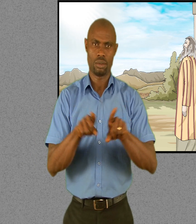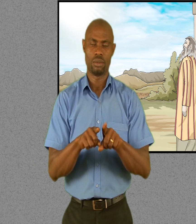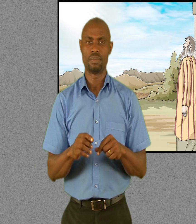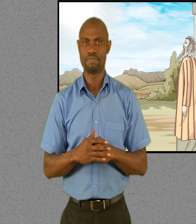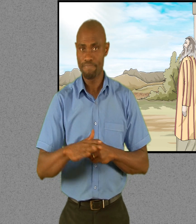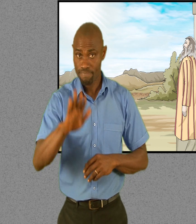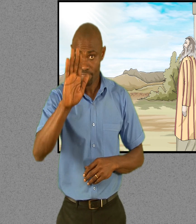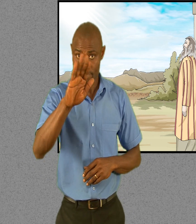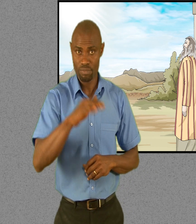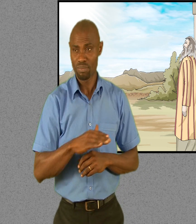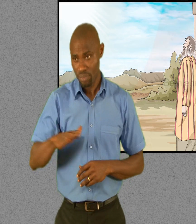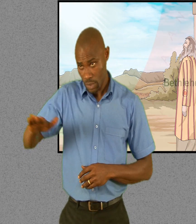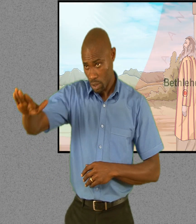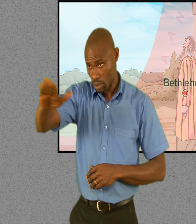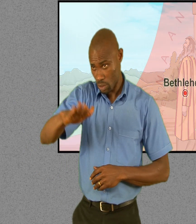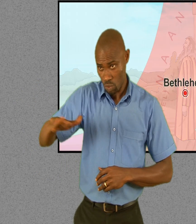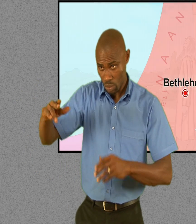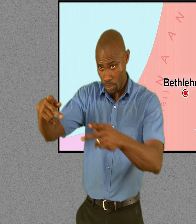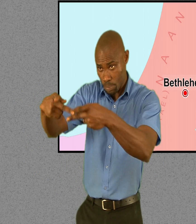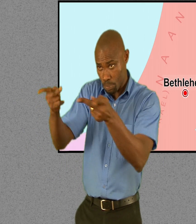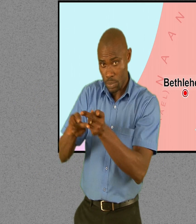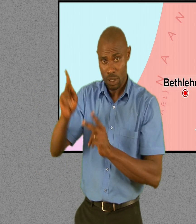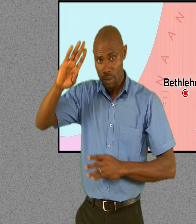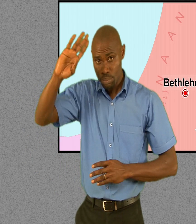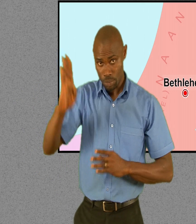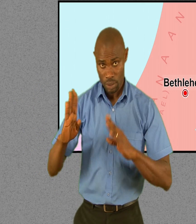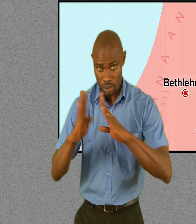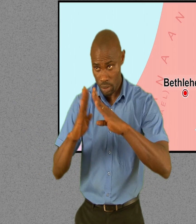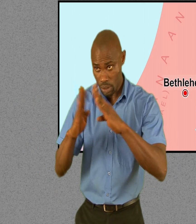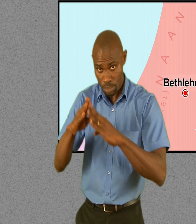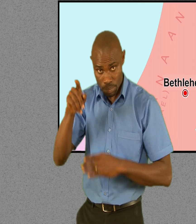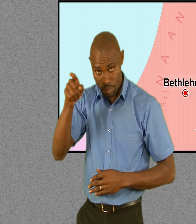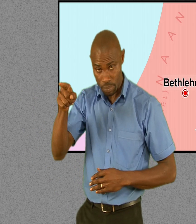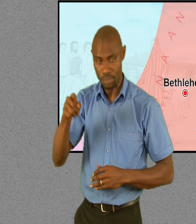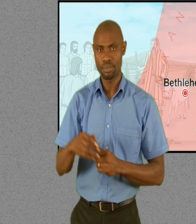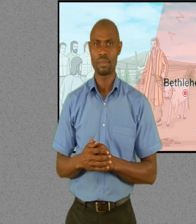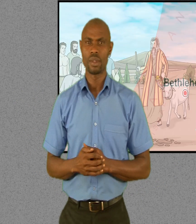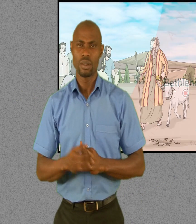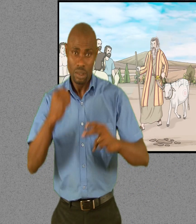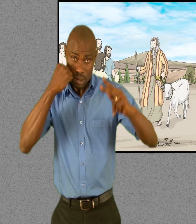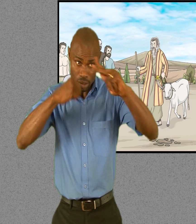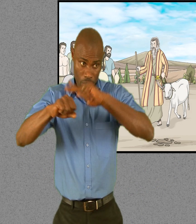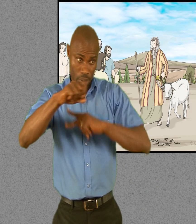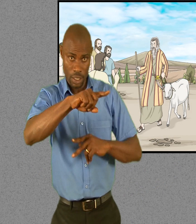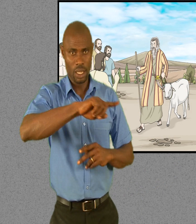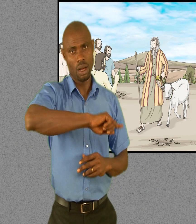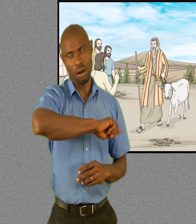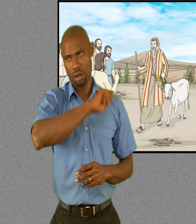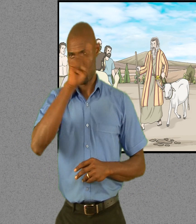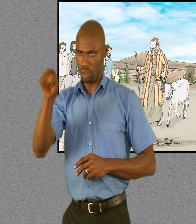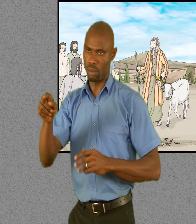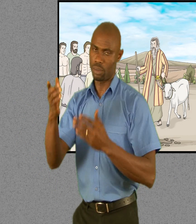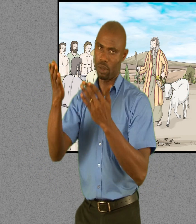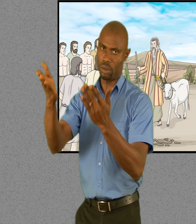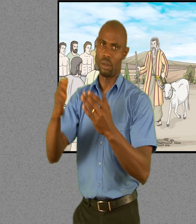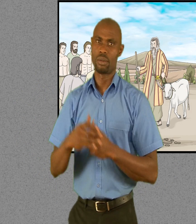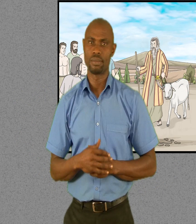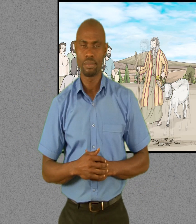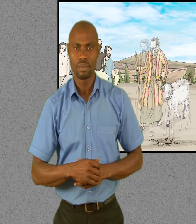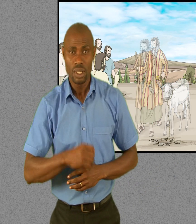So Samuel did what the LORD had said and went to Bethlehem.